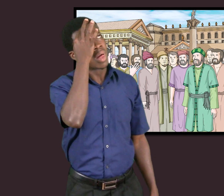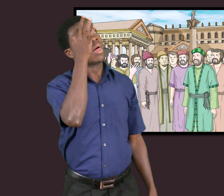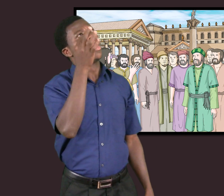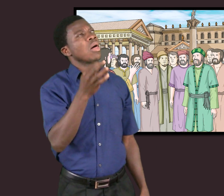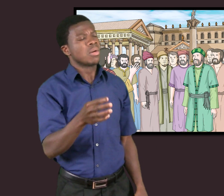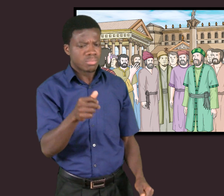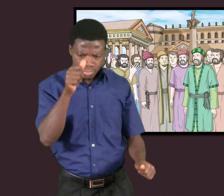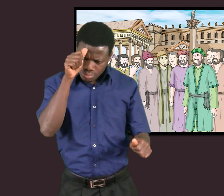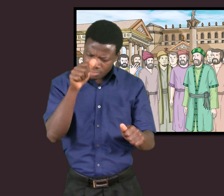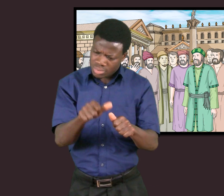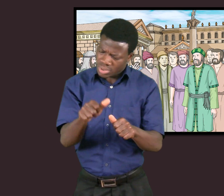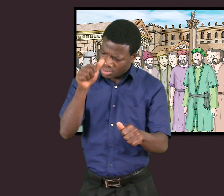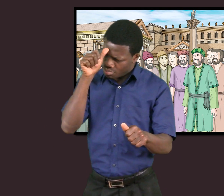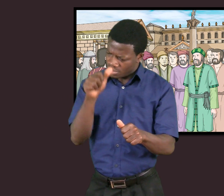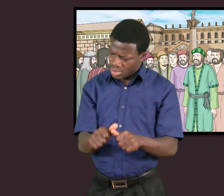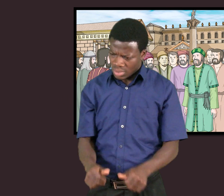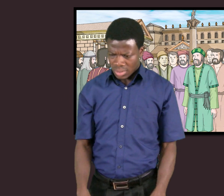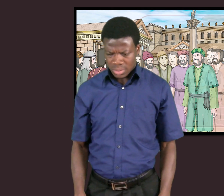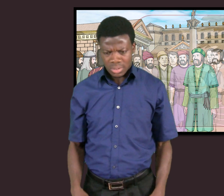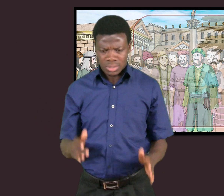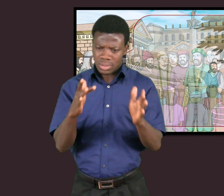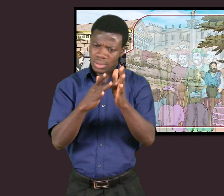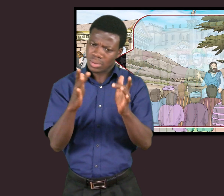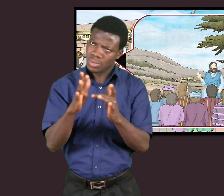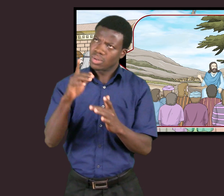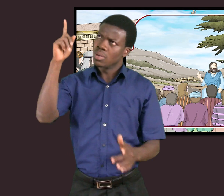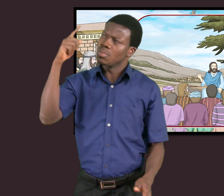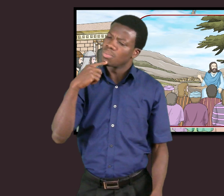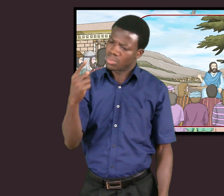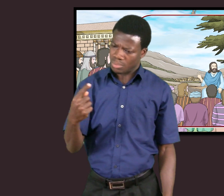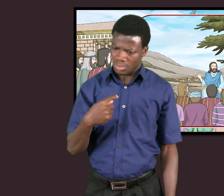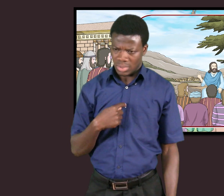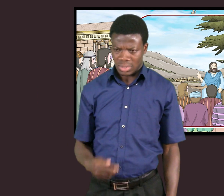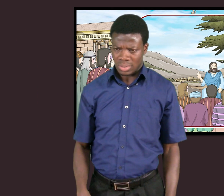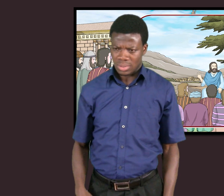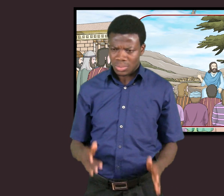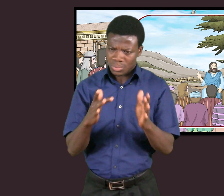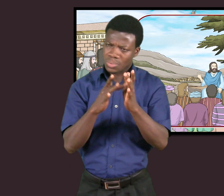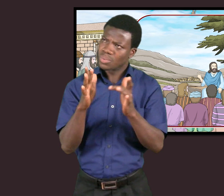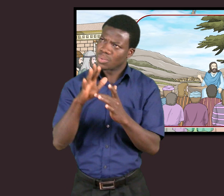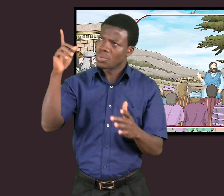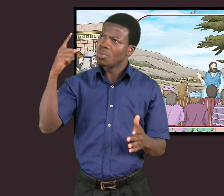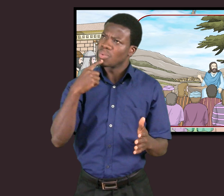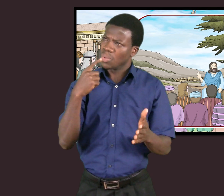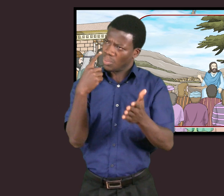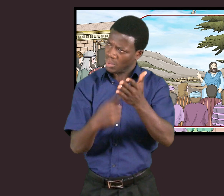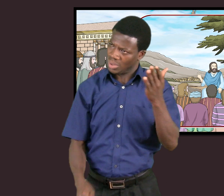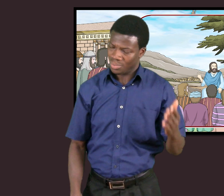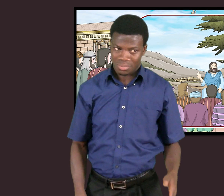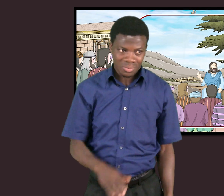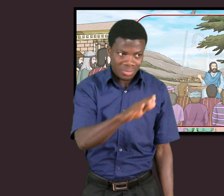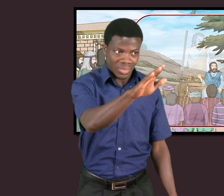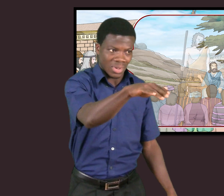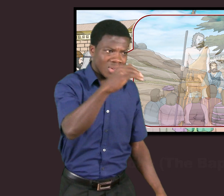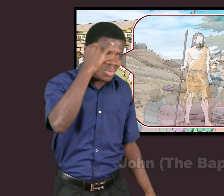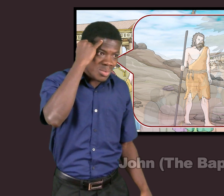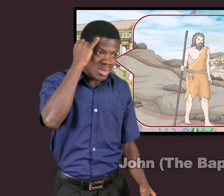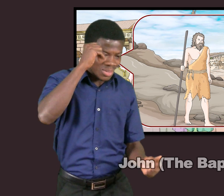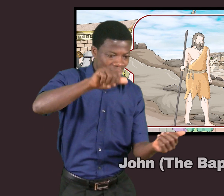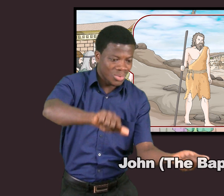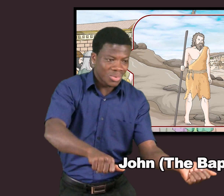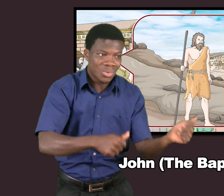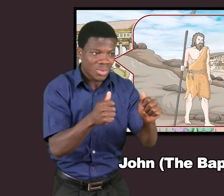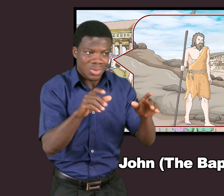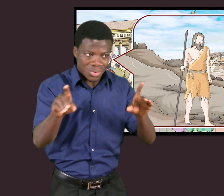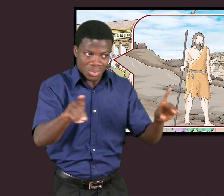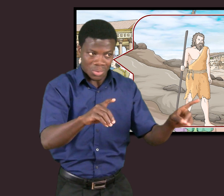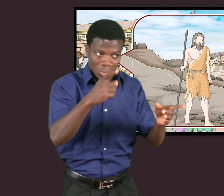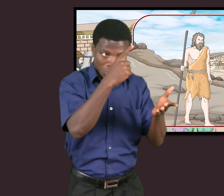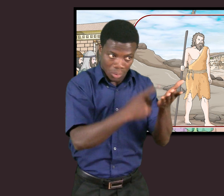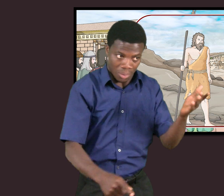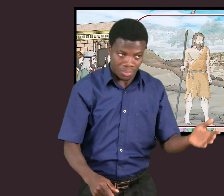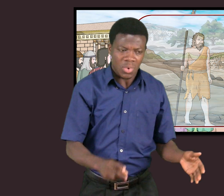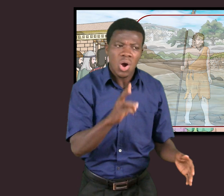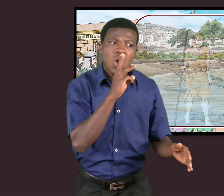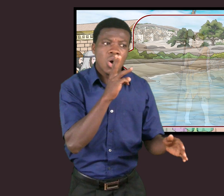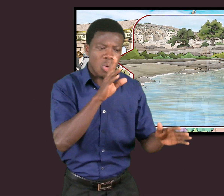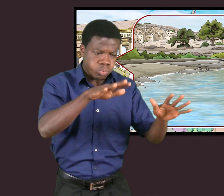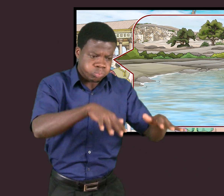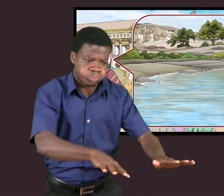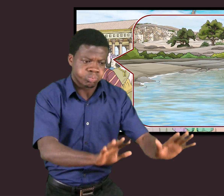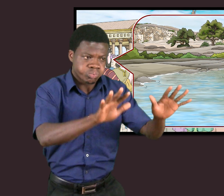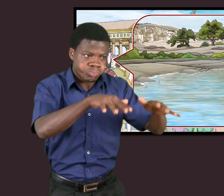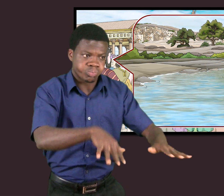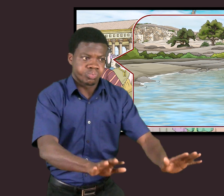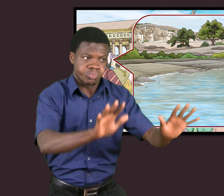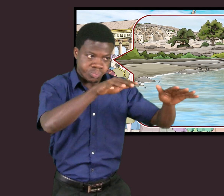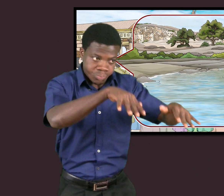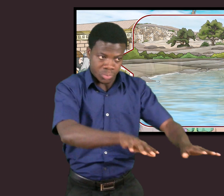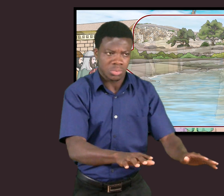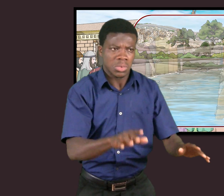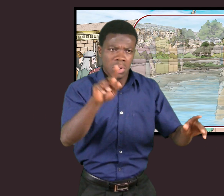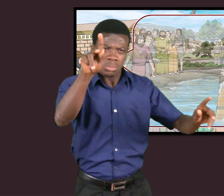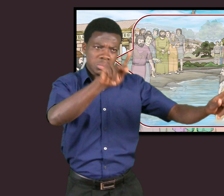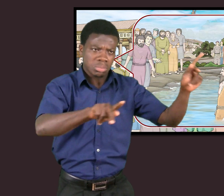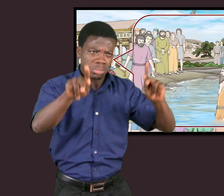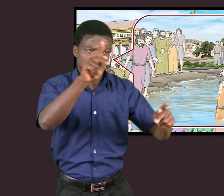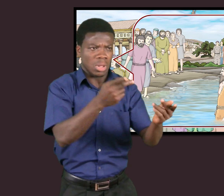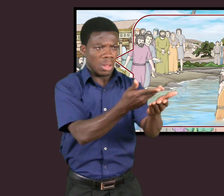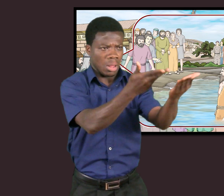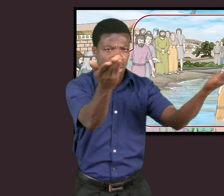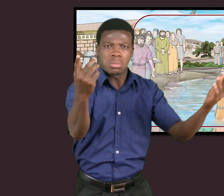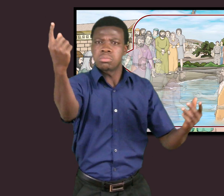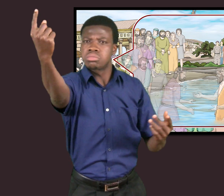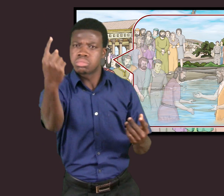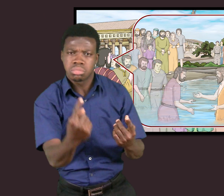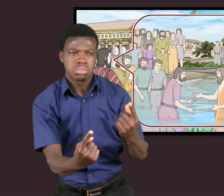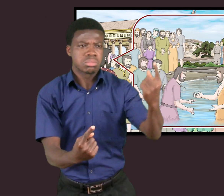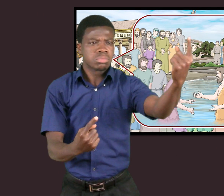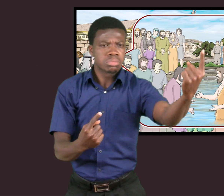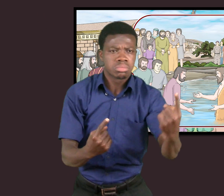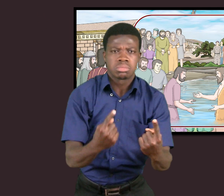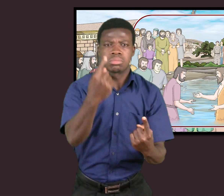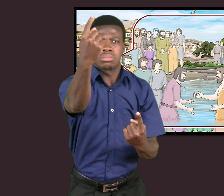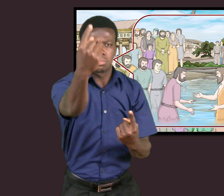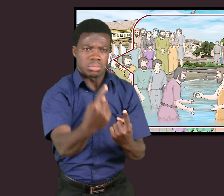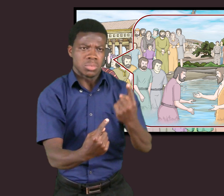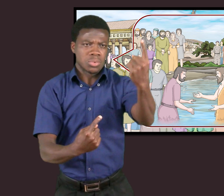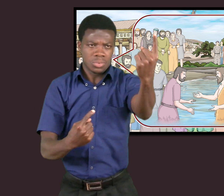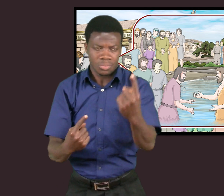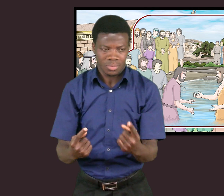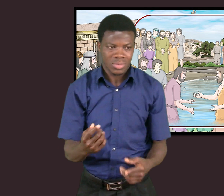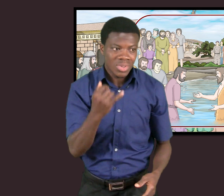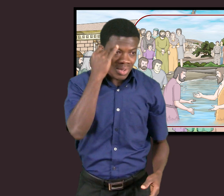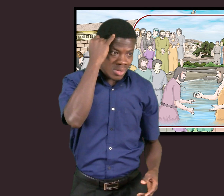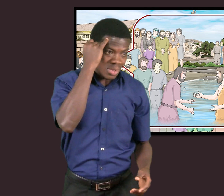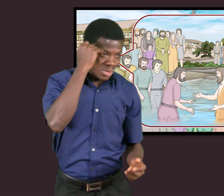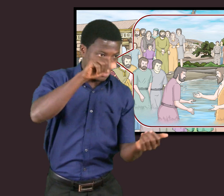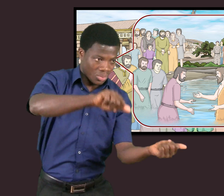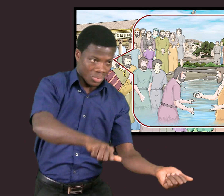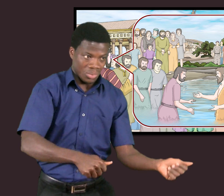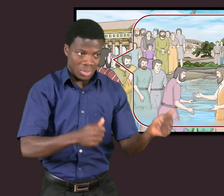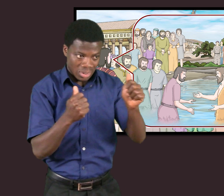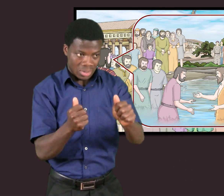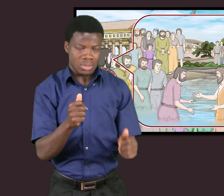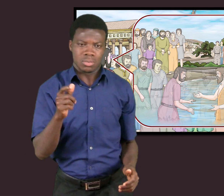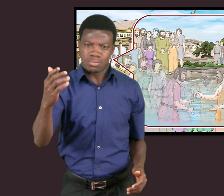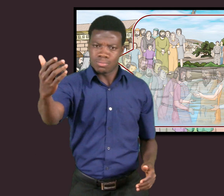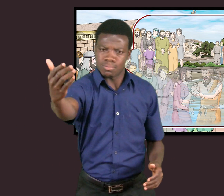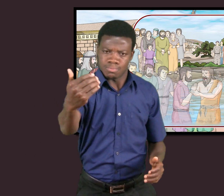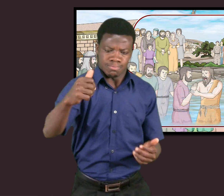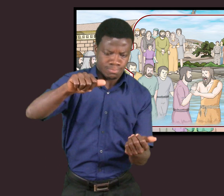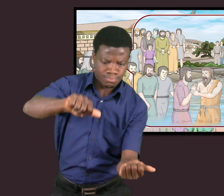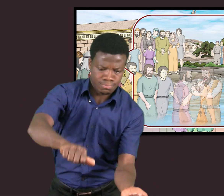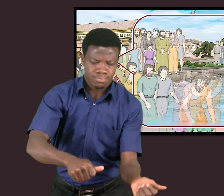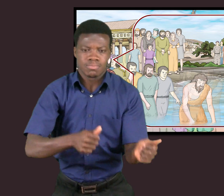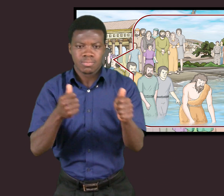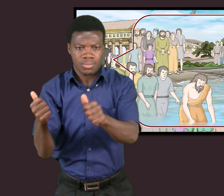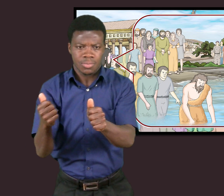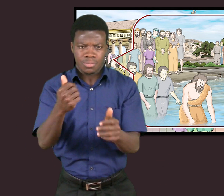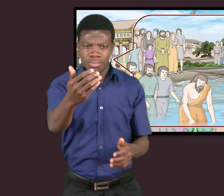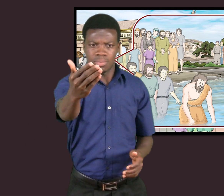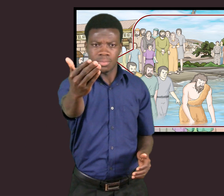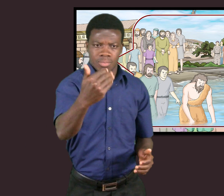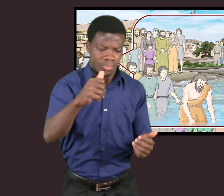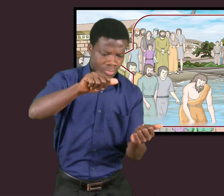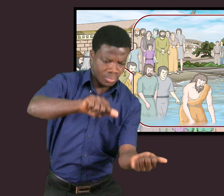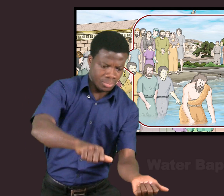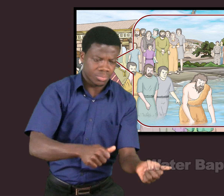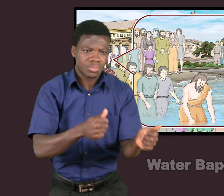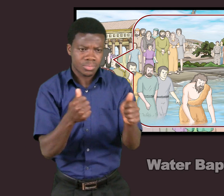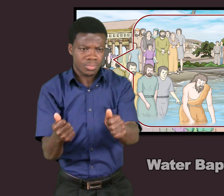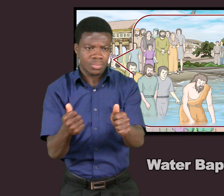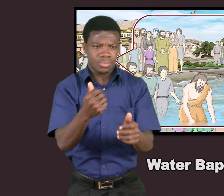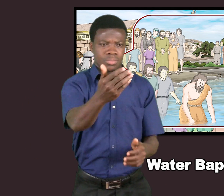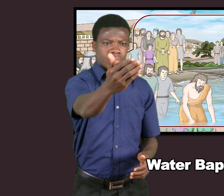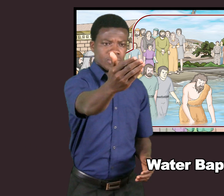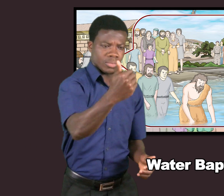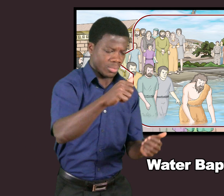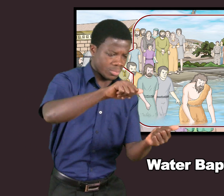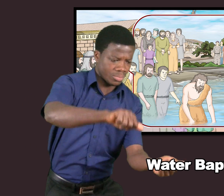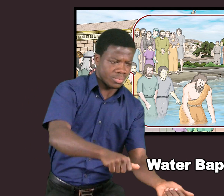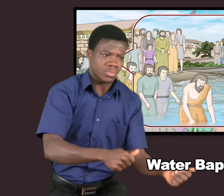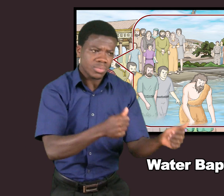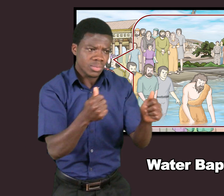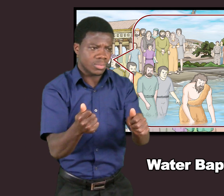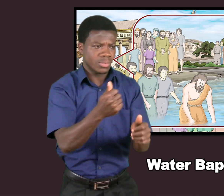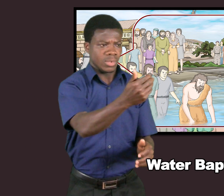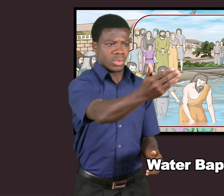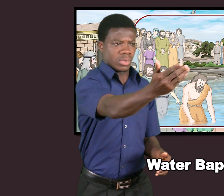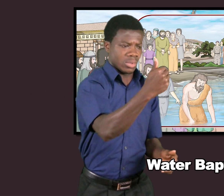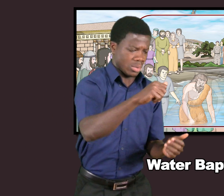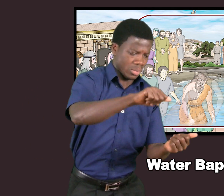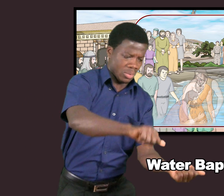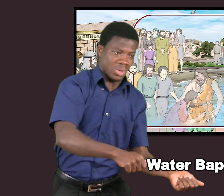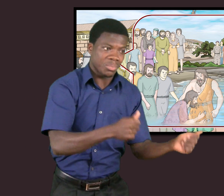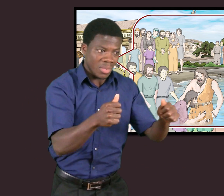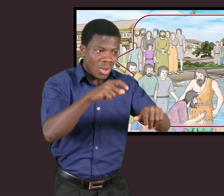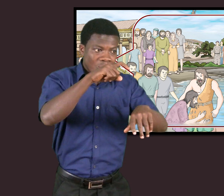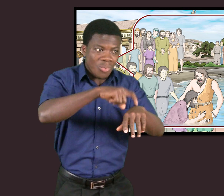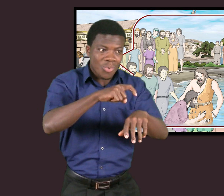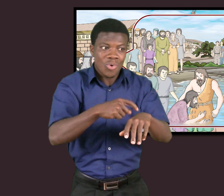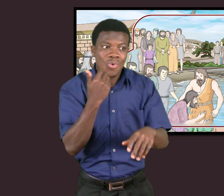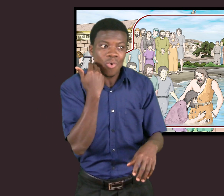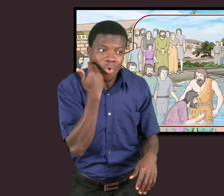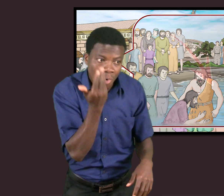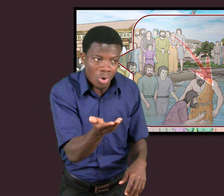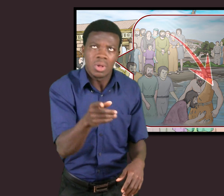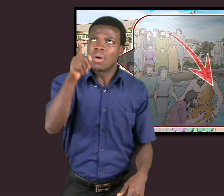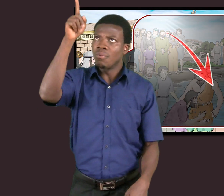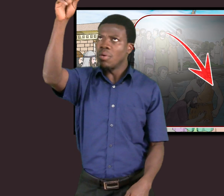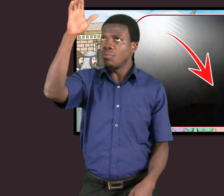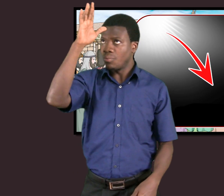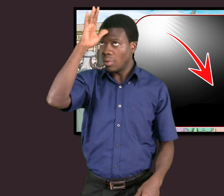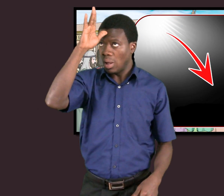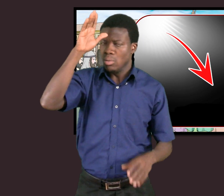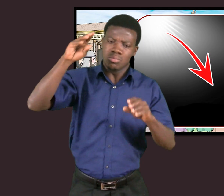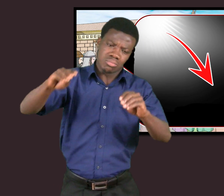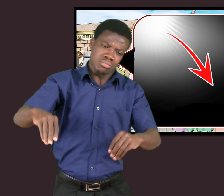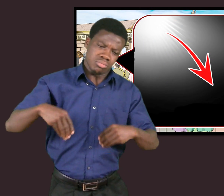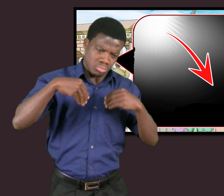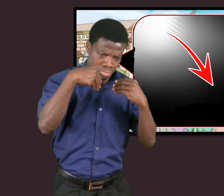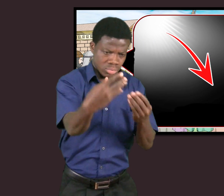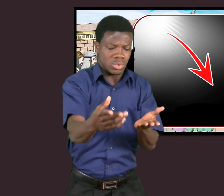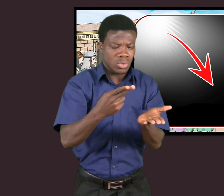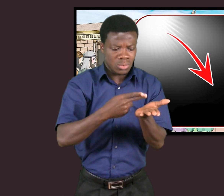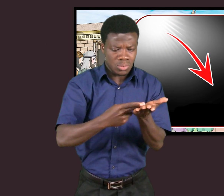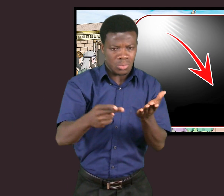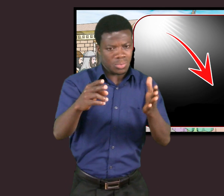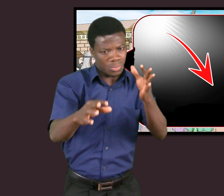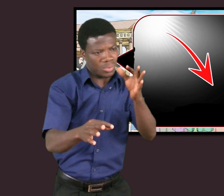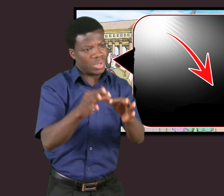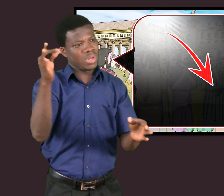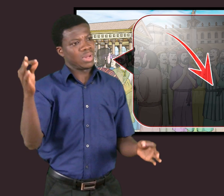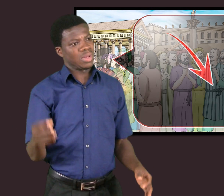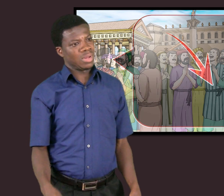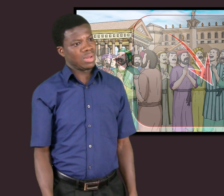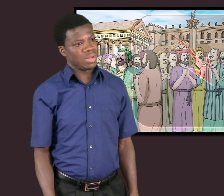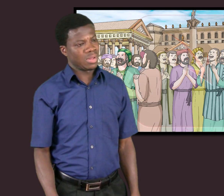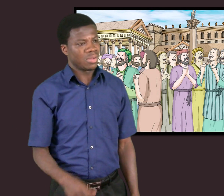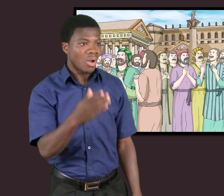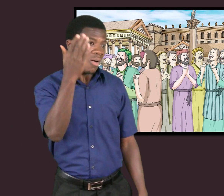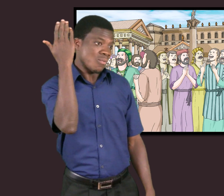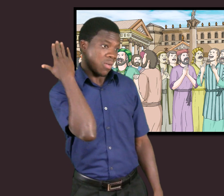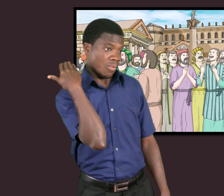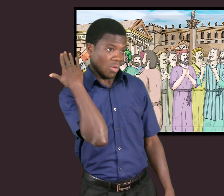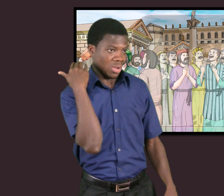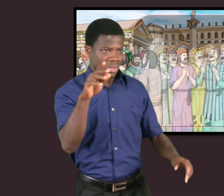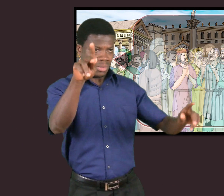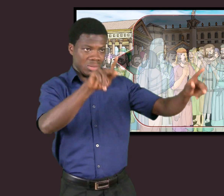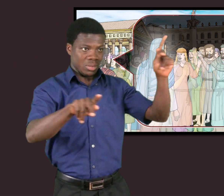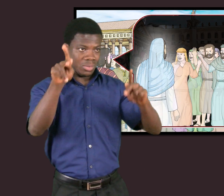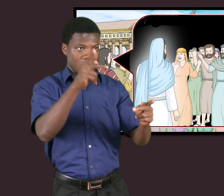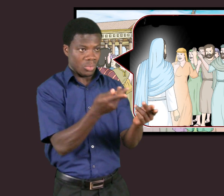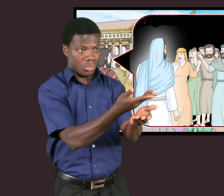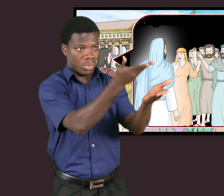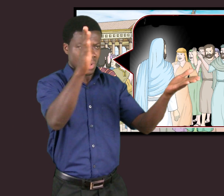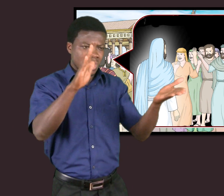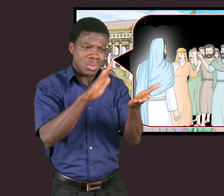Then I remembered the word of the Lord, as He used to say, ‘John baptized with water, but you will be baptized with the Holy Spirit.’